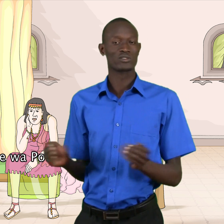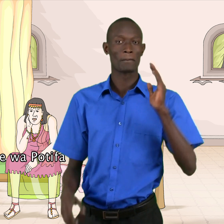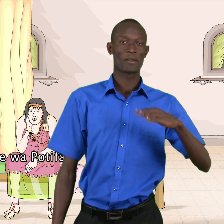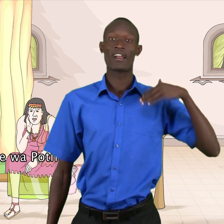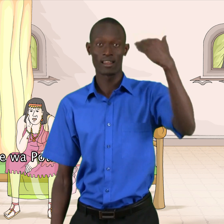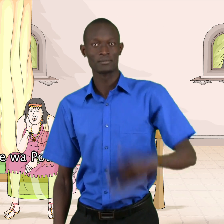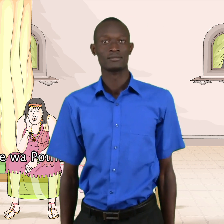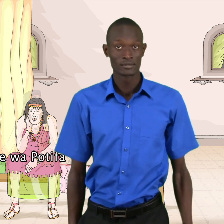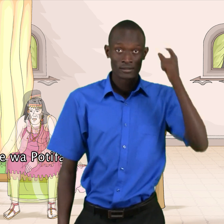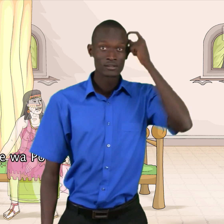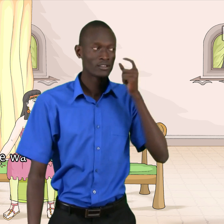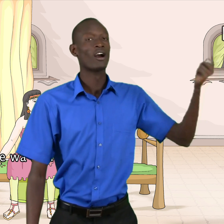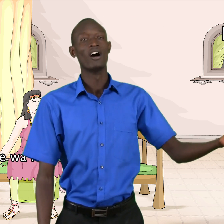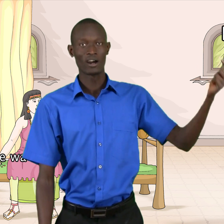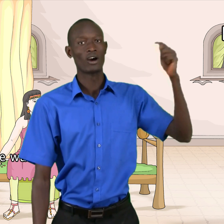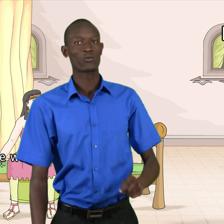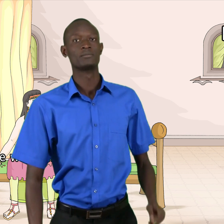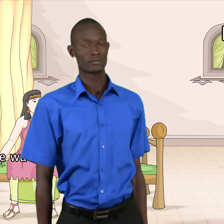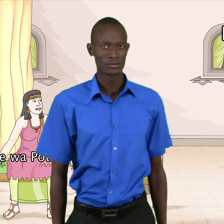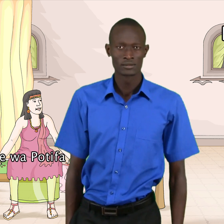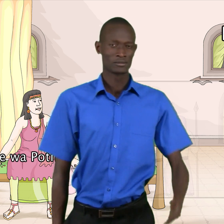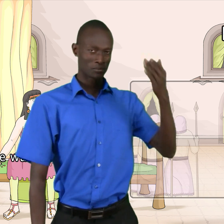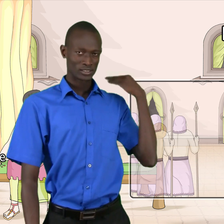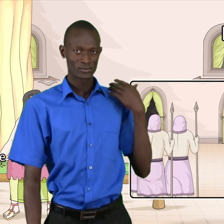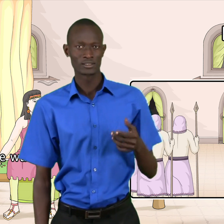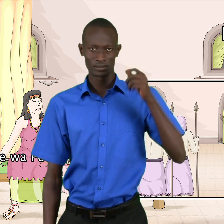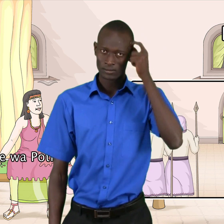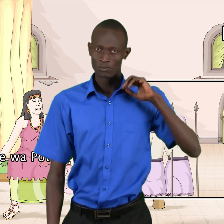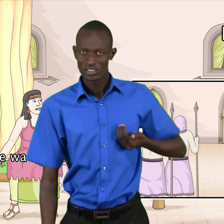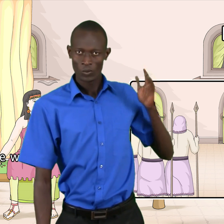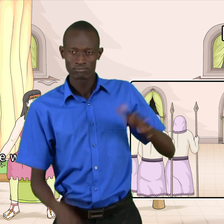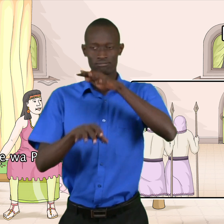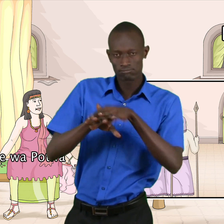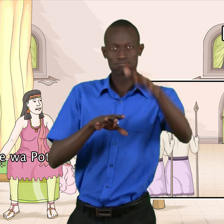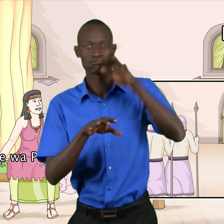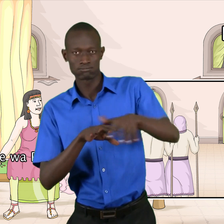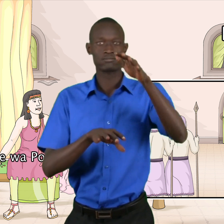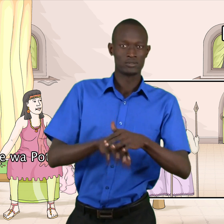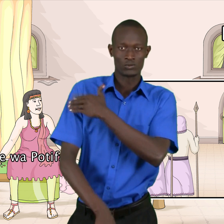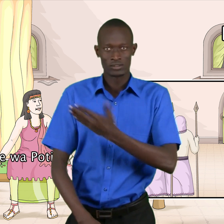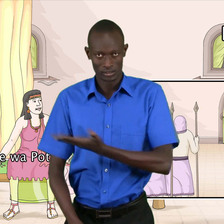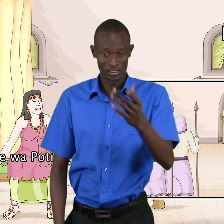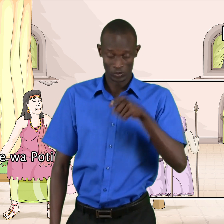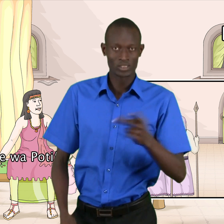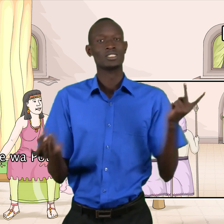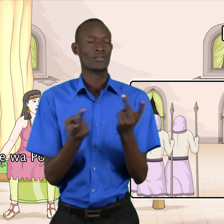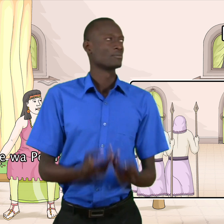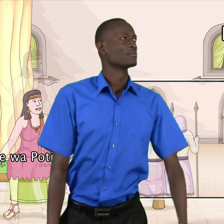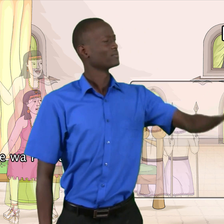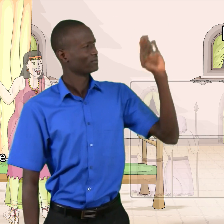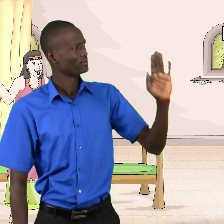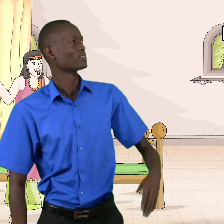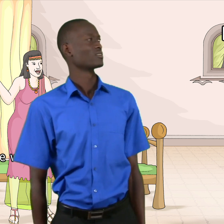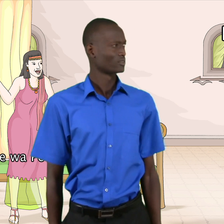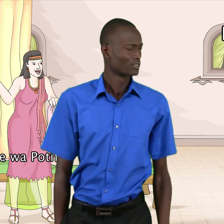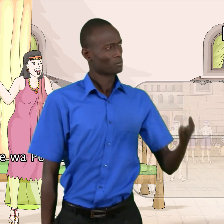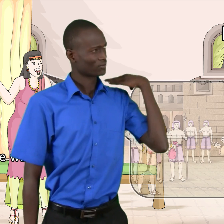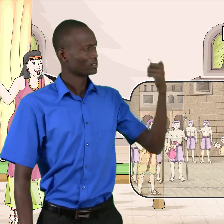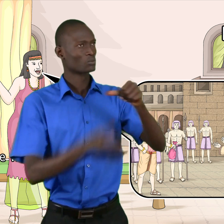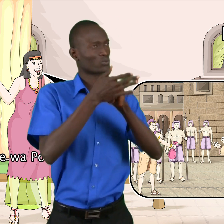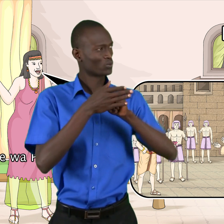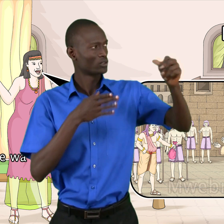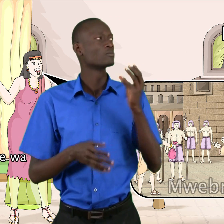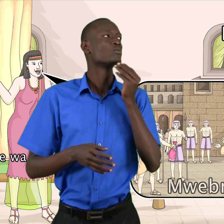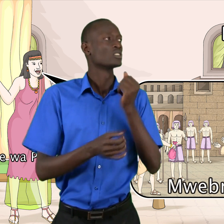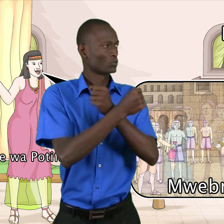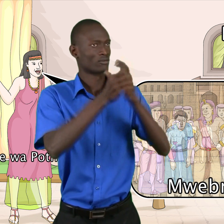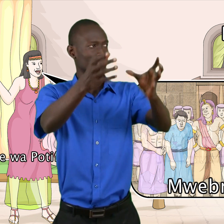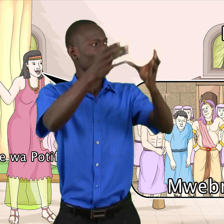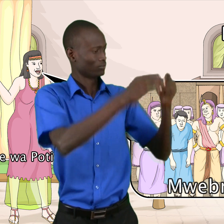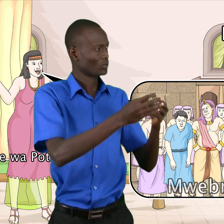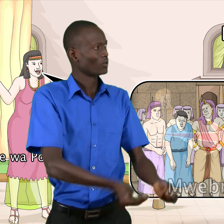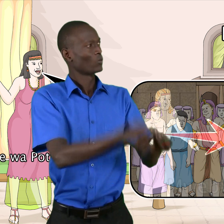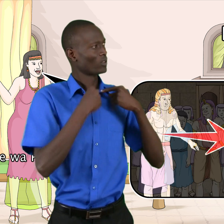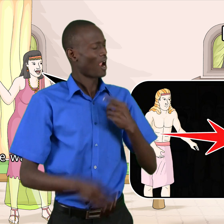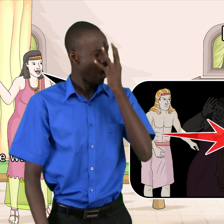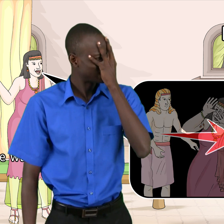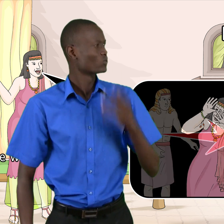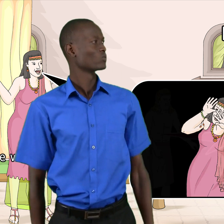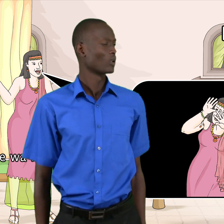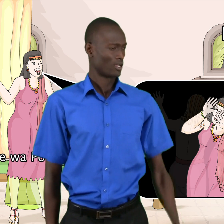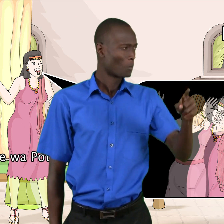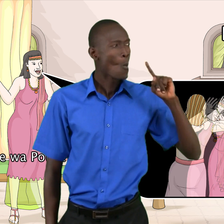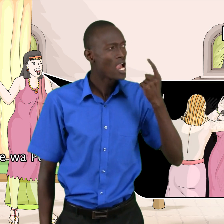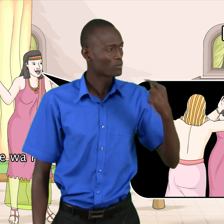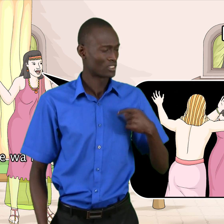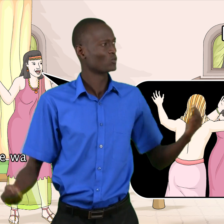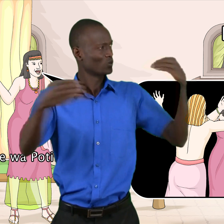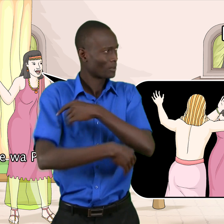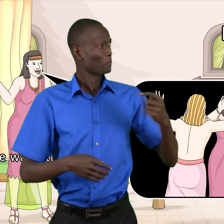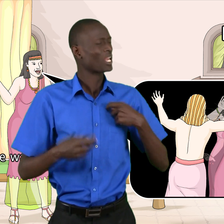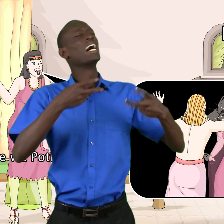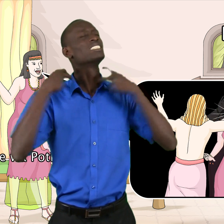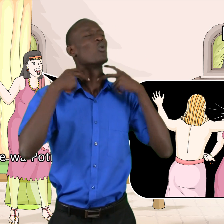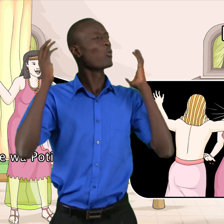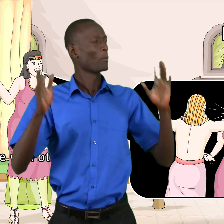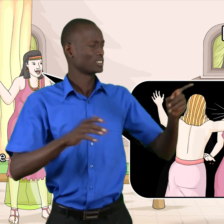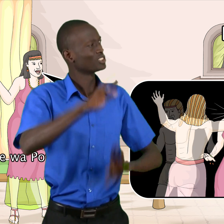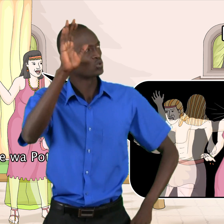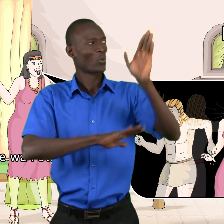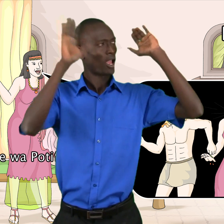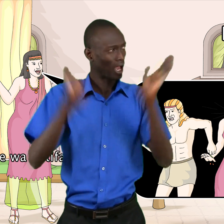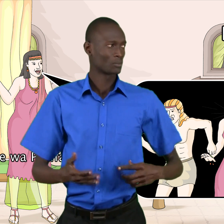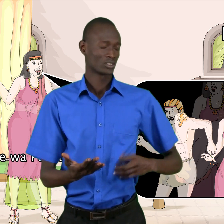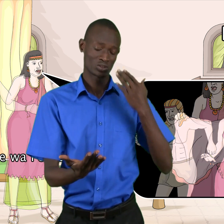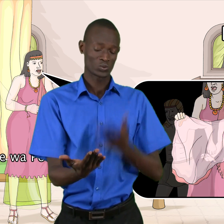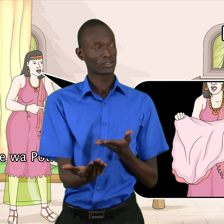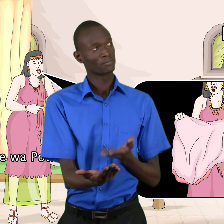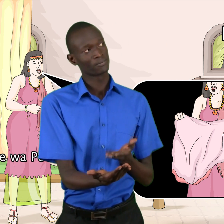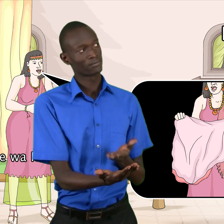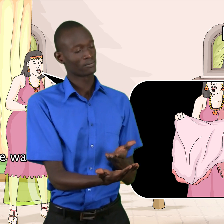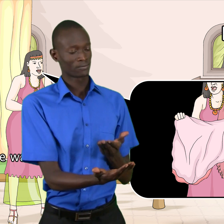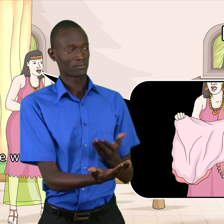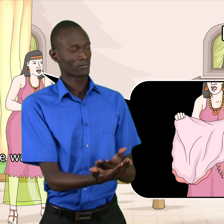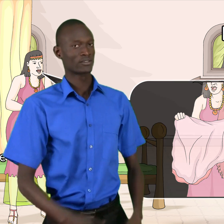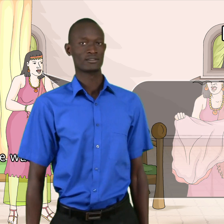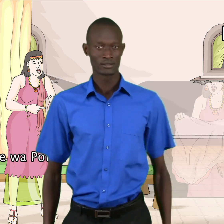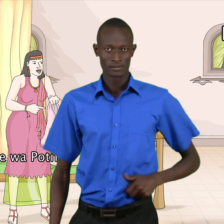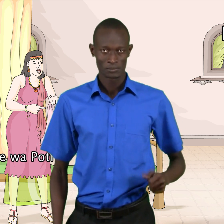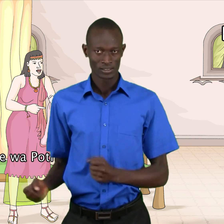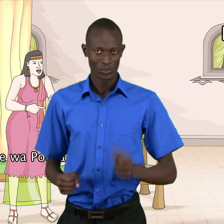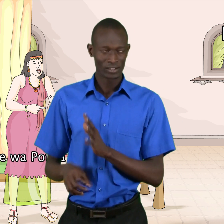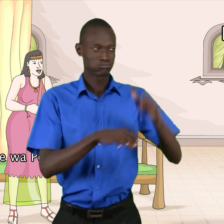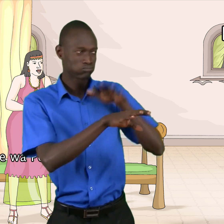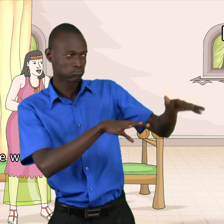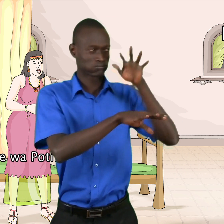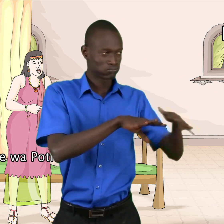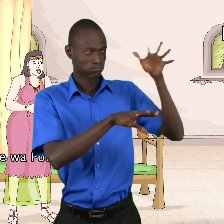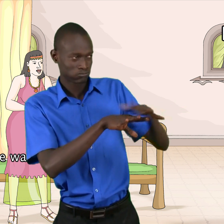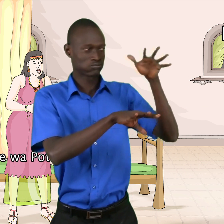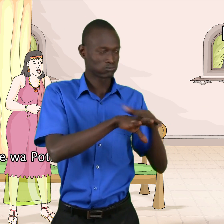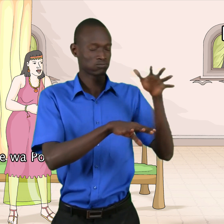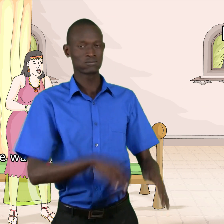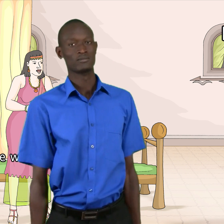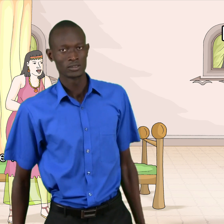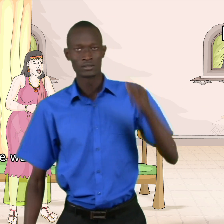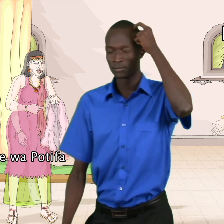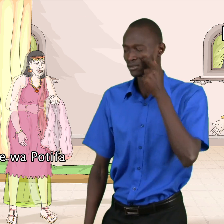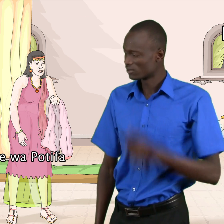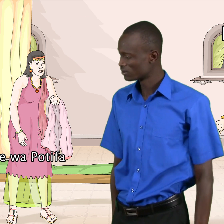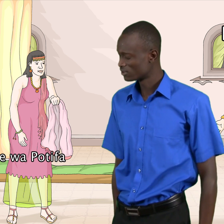Then she told him the same story: “The Hebrew slave you brought us came to me to make sport of me, but when I screamed for help, he left his cloak beside me and ran out of the house.”